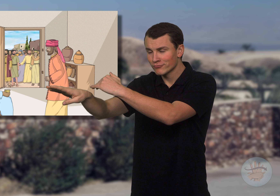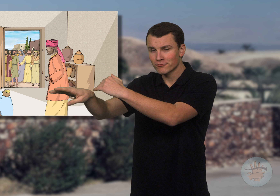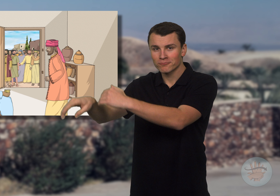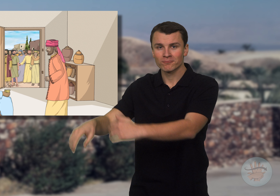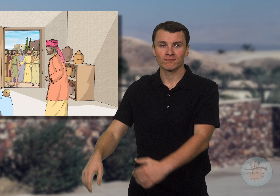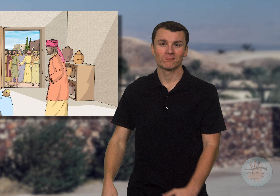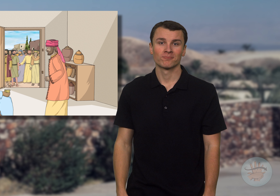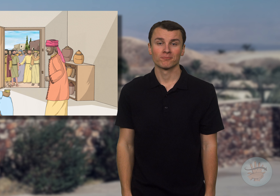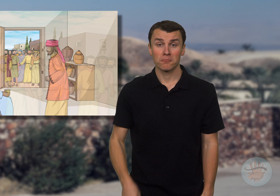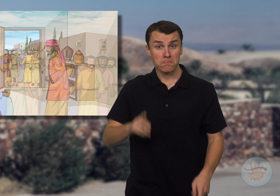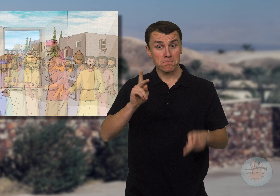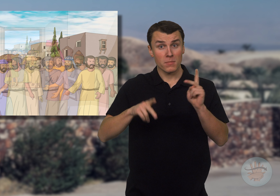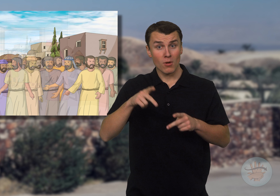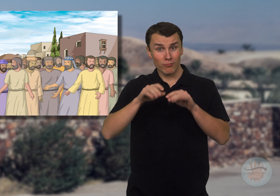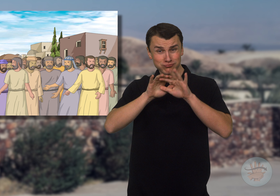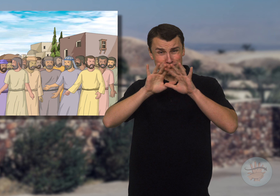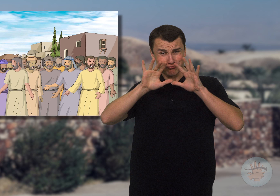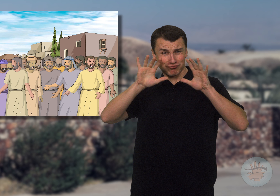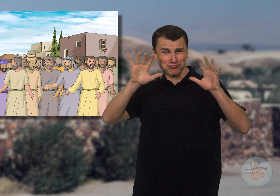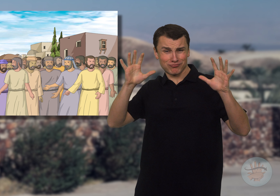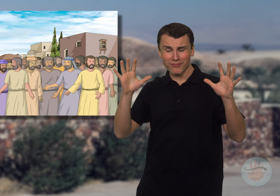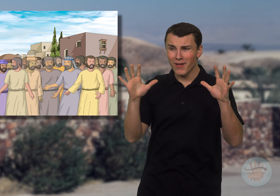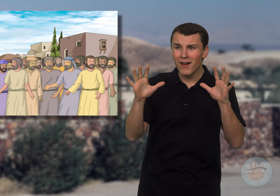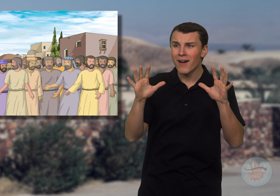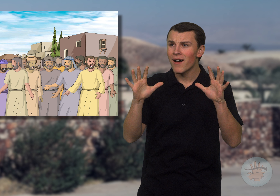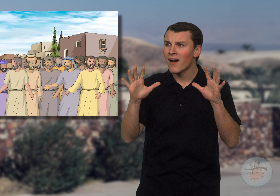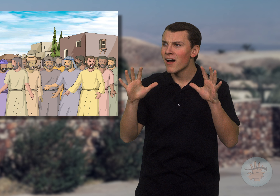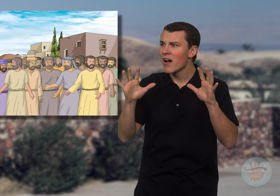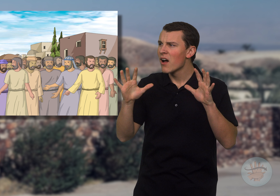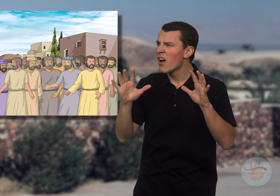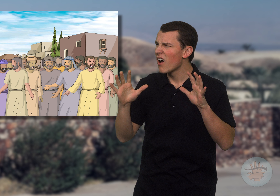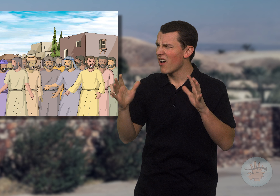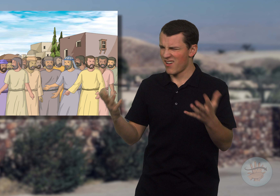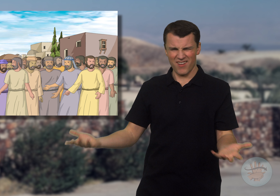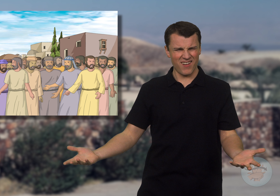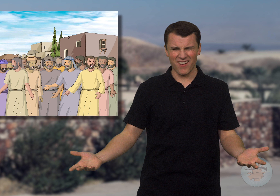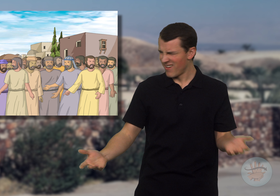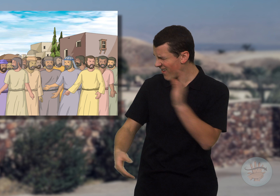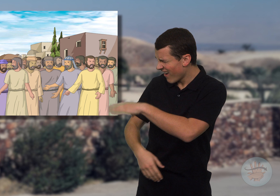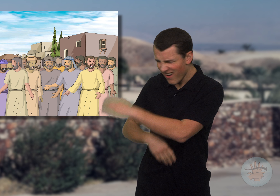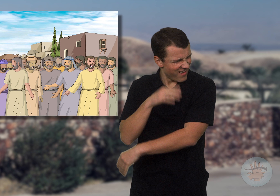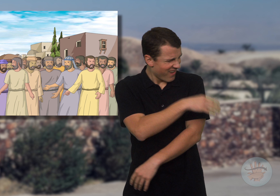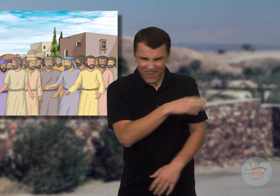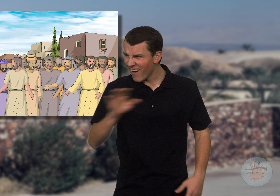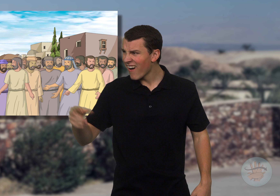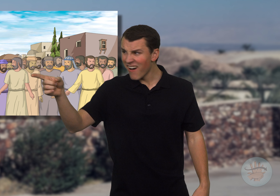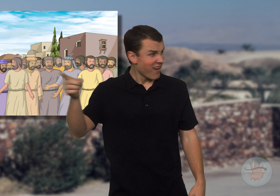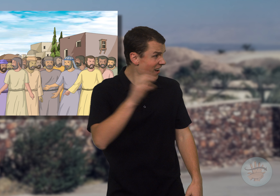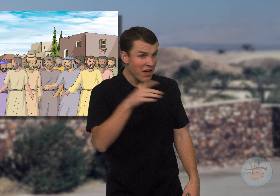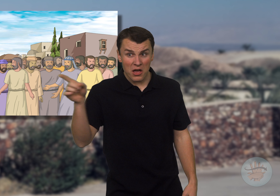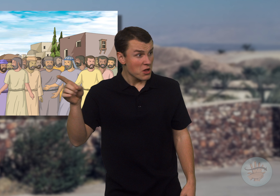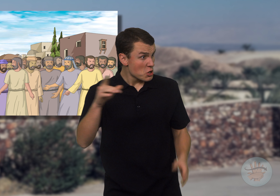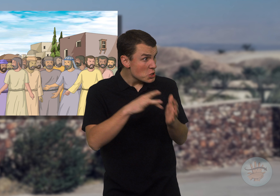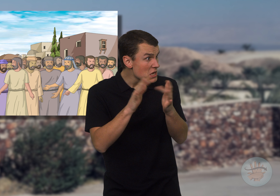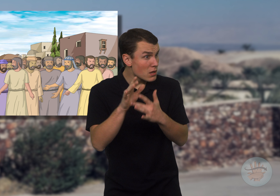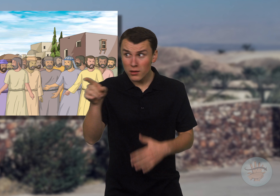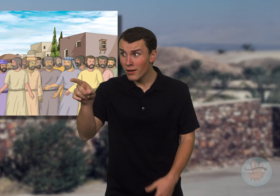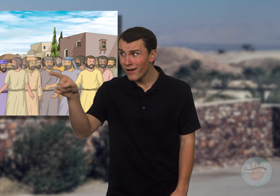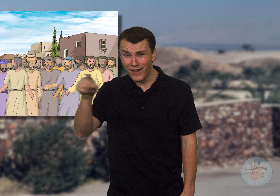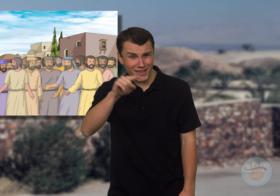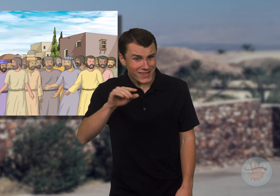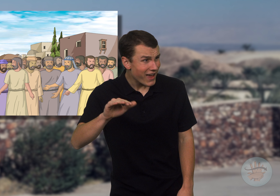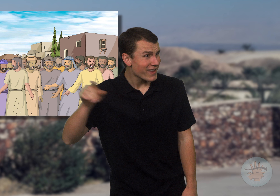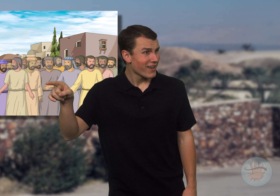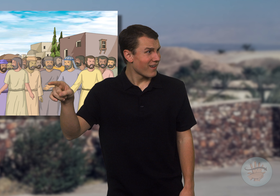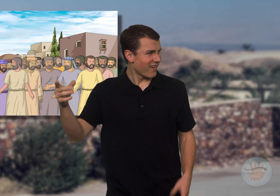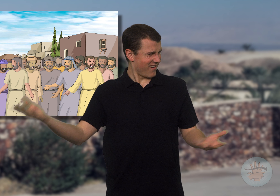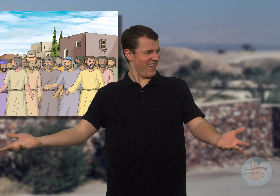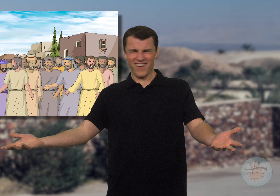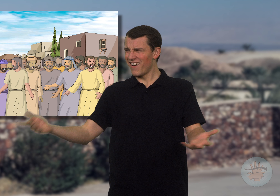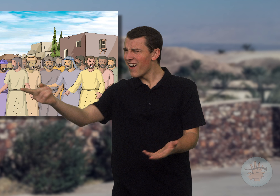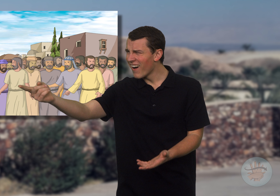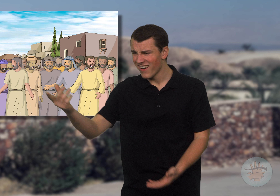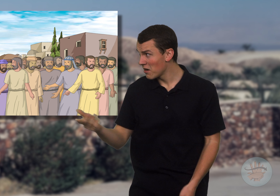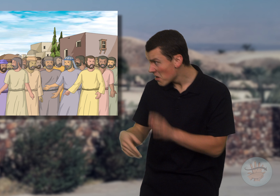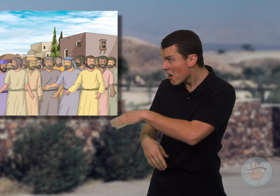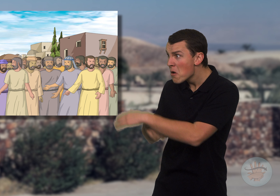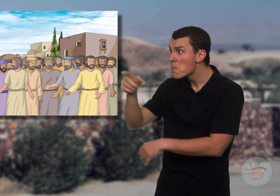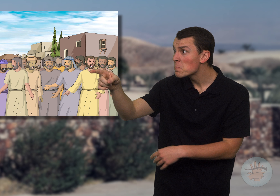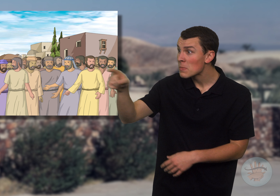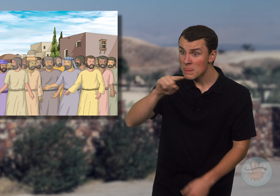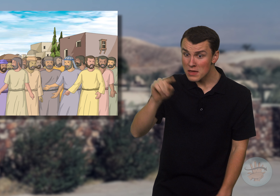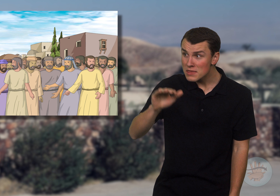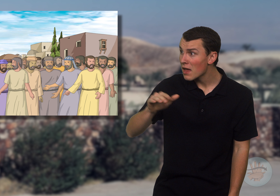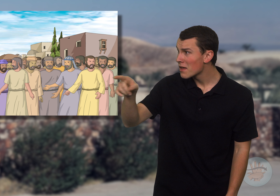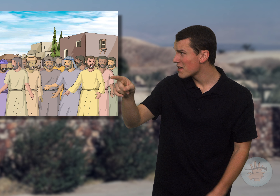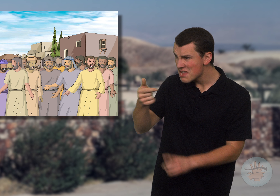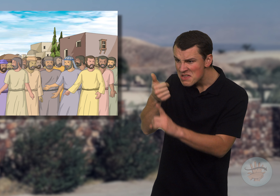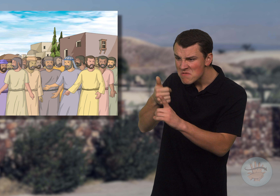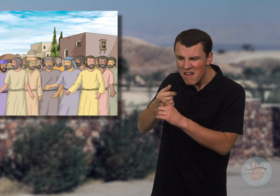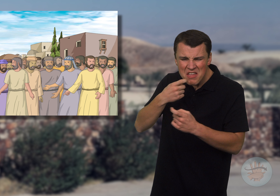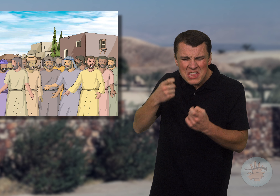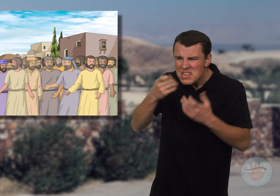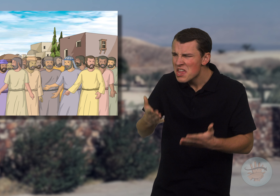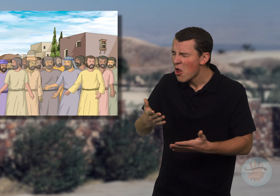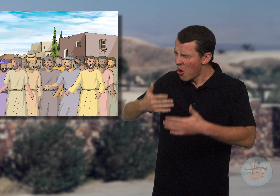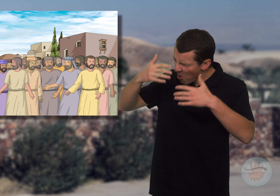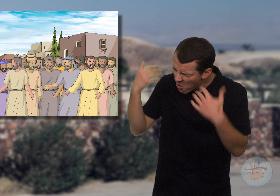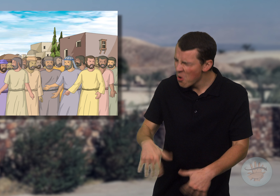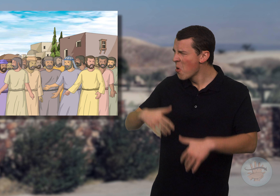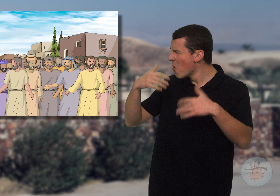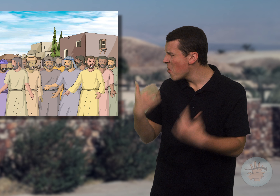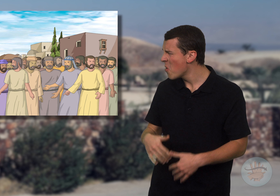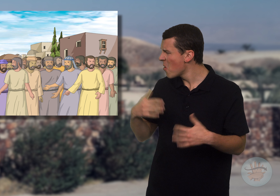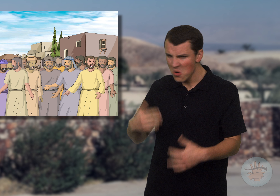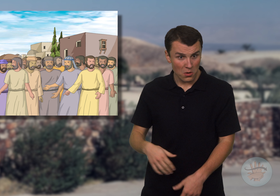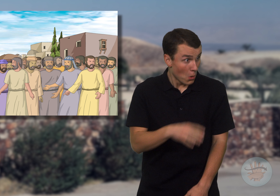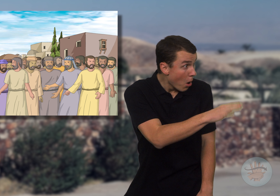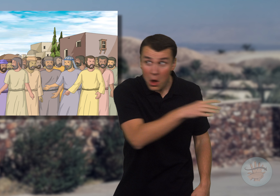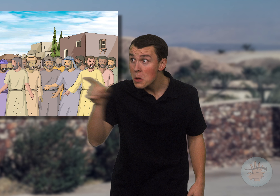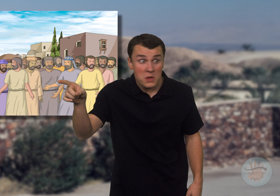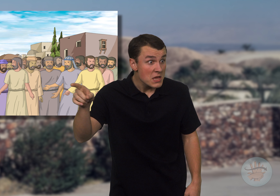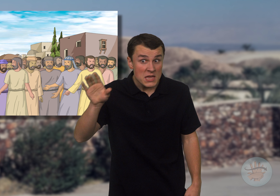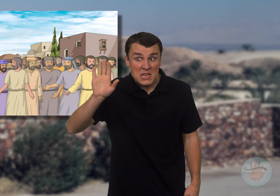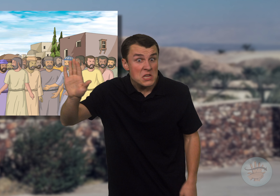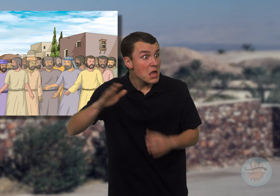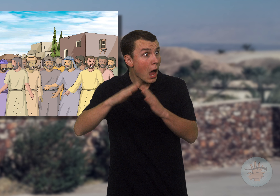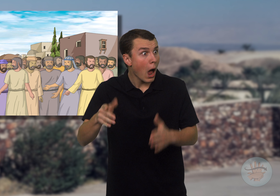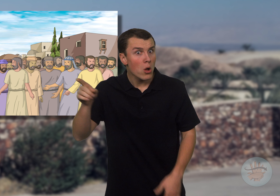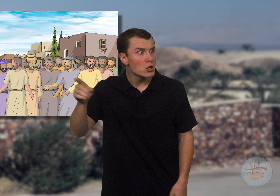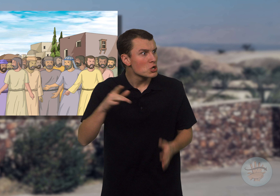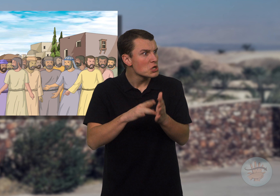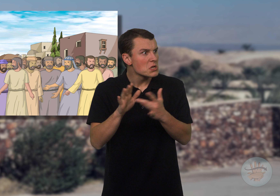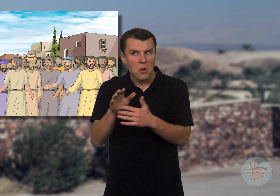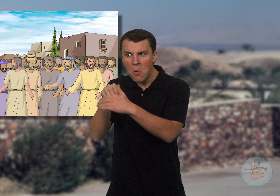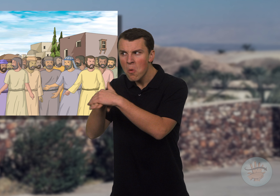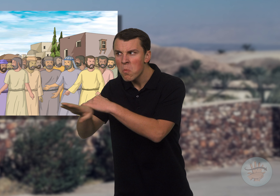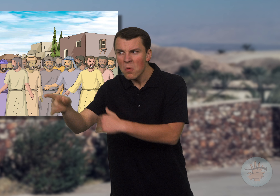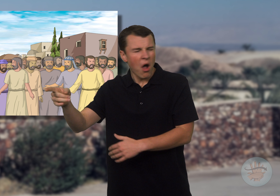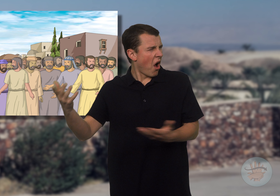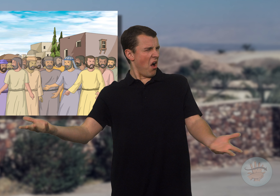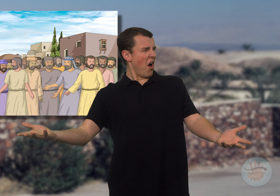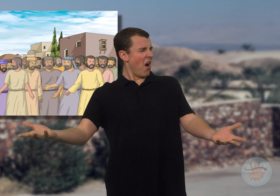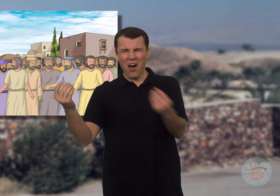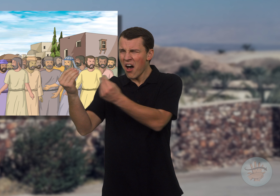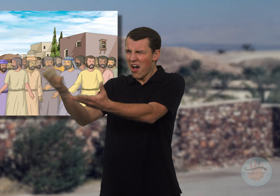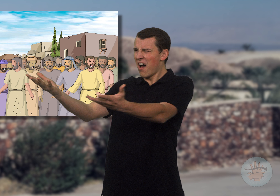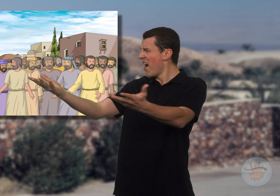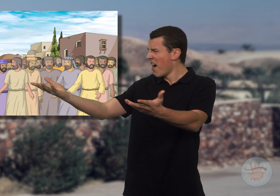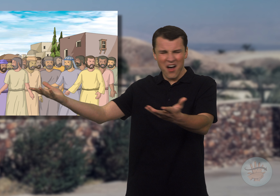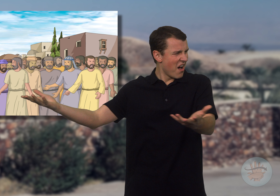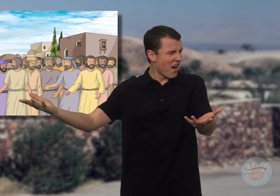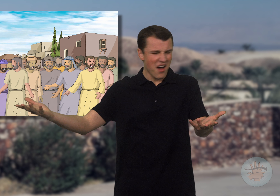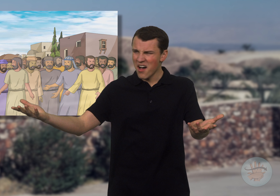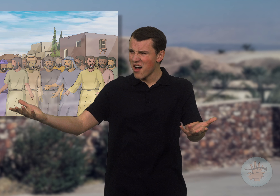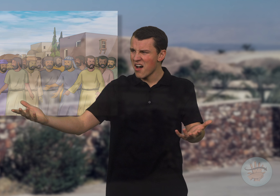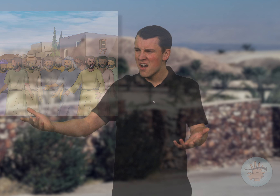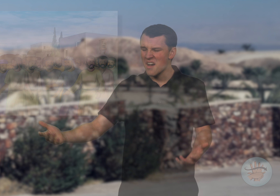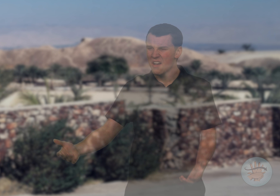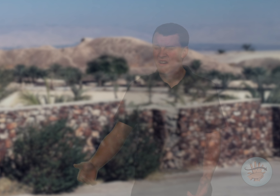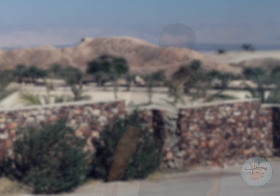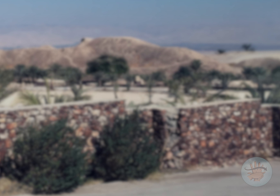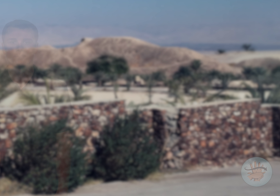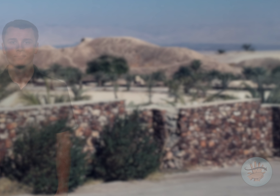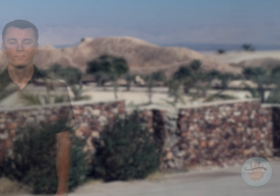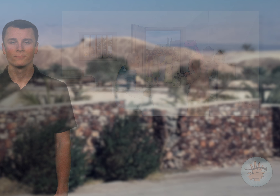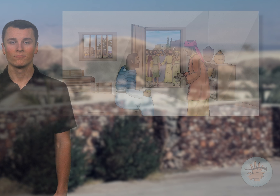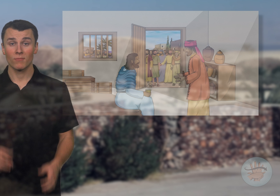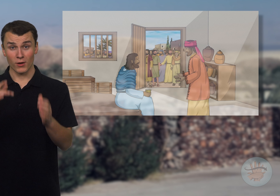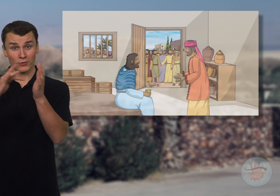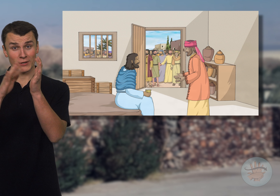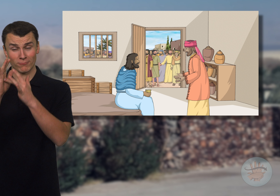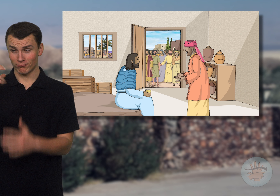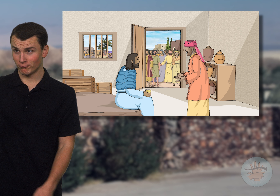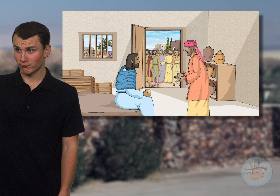And all who saw this began to grumble, saying, “He has gone to be the guest of a sinful man!”